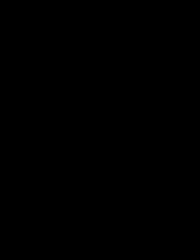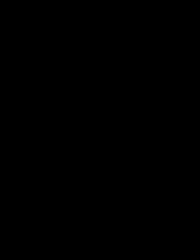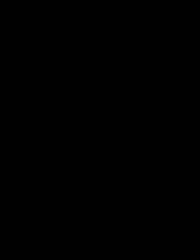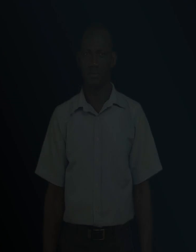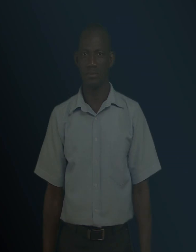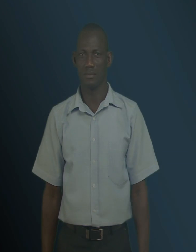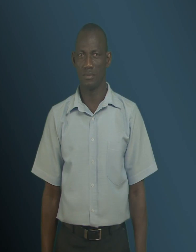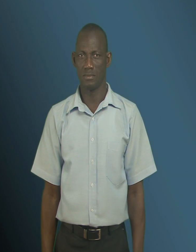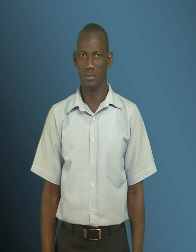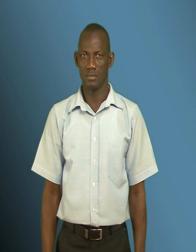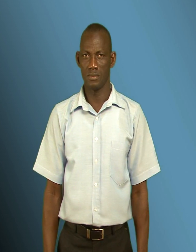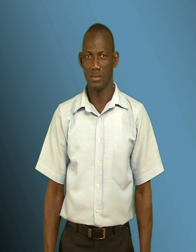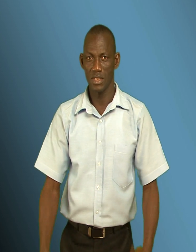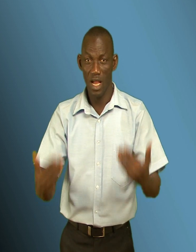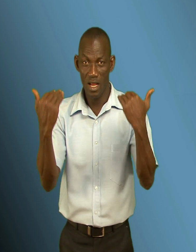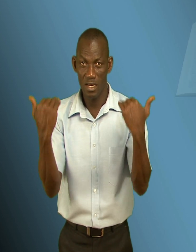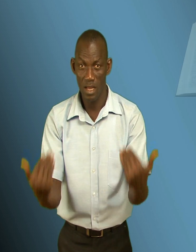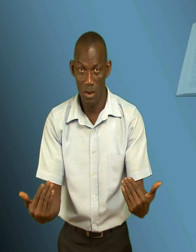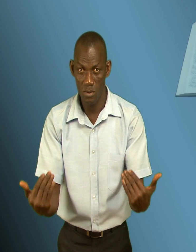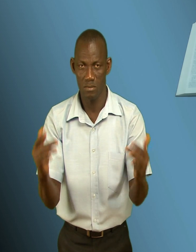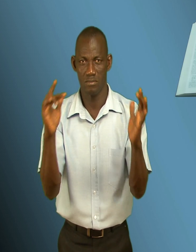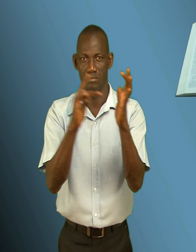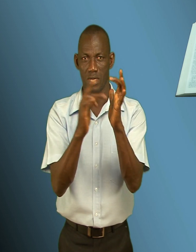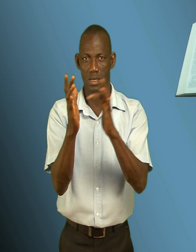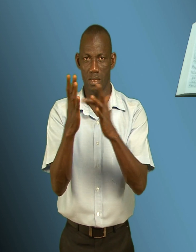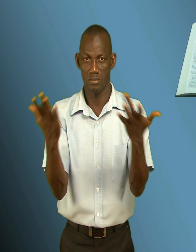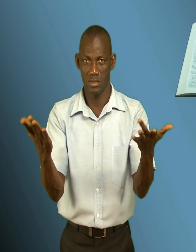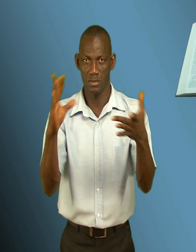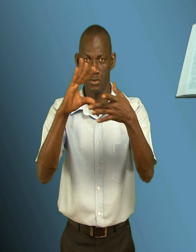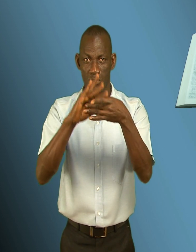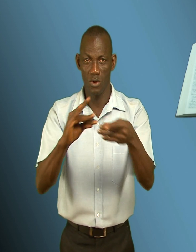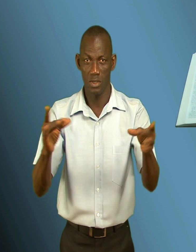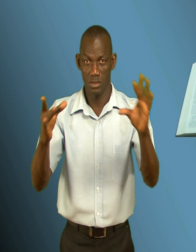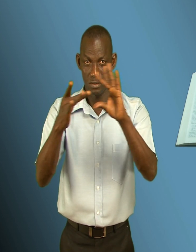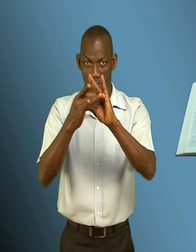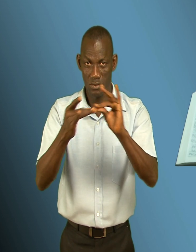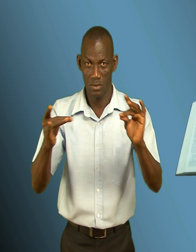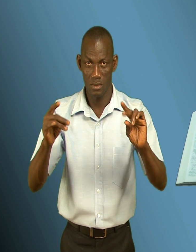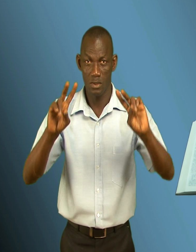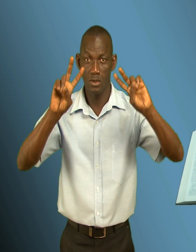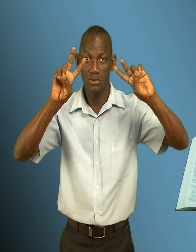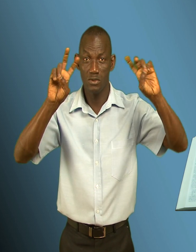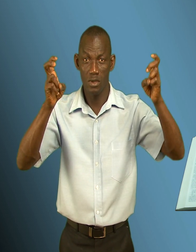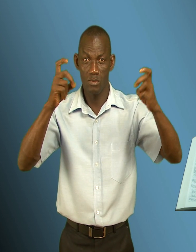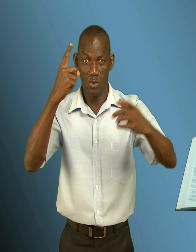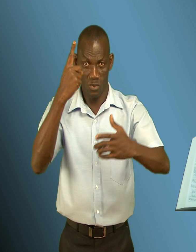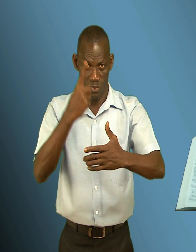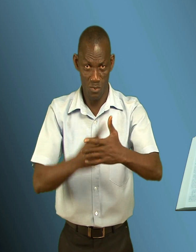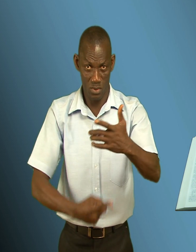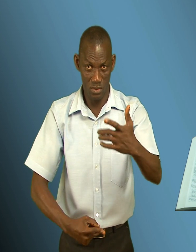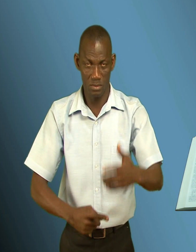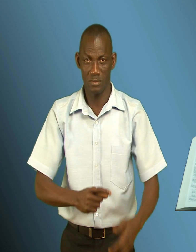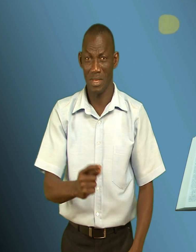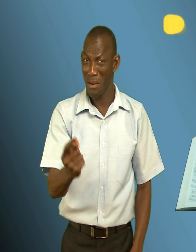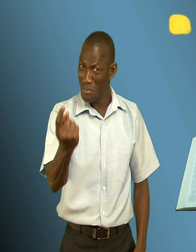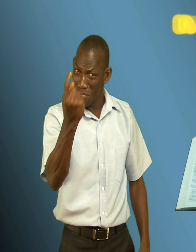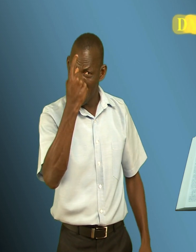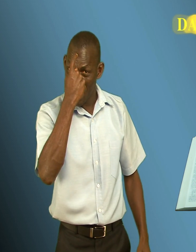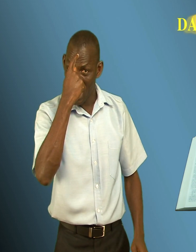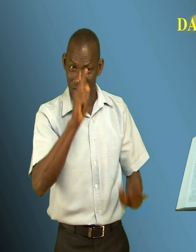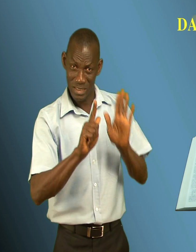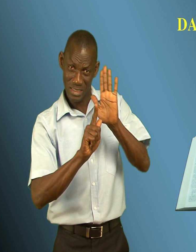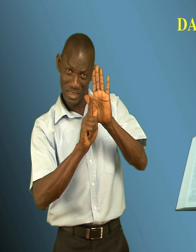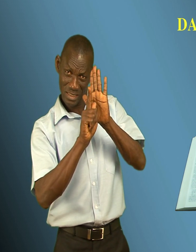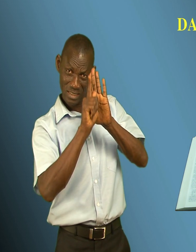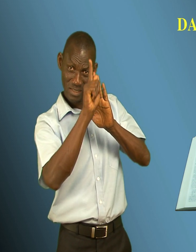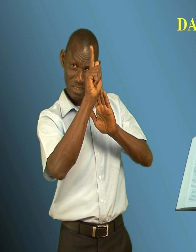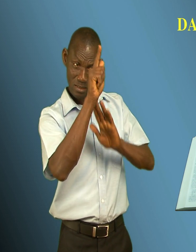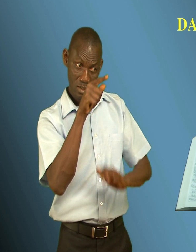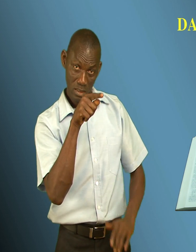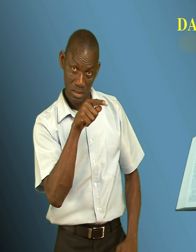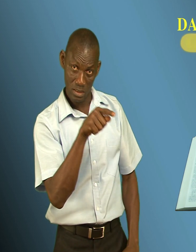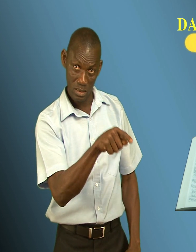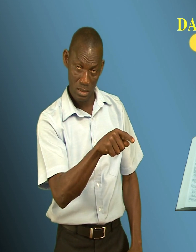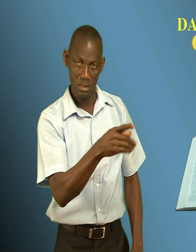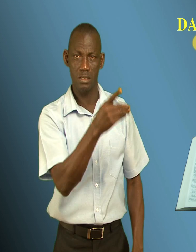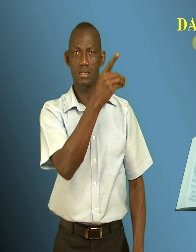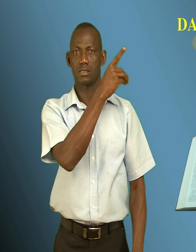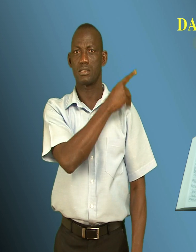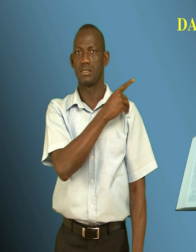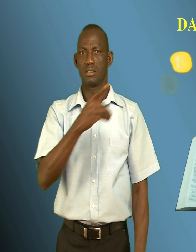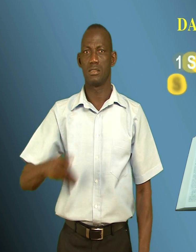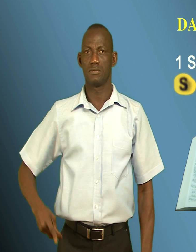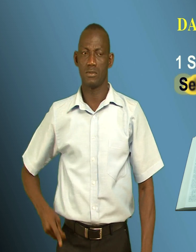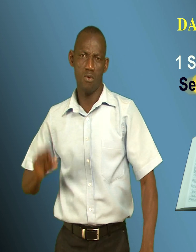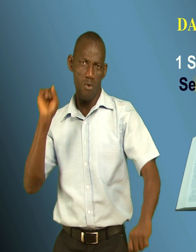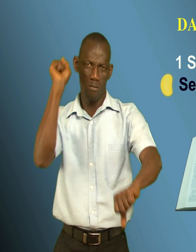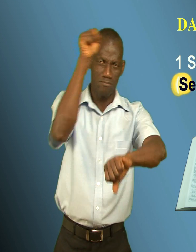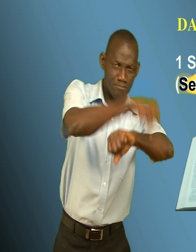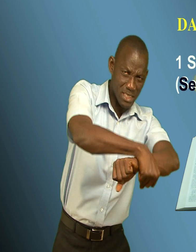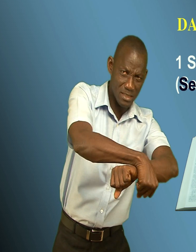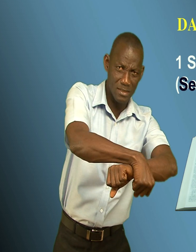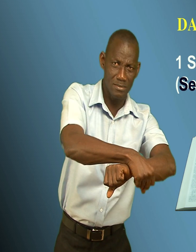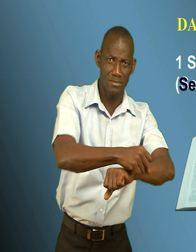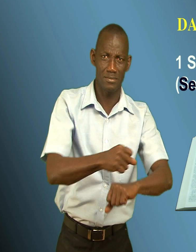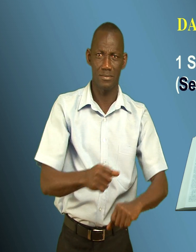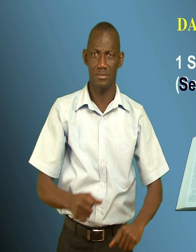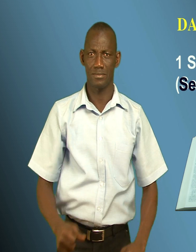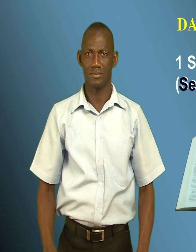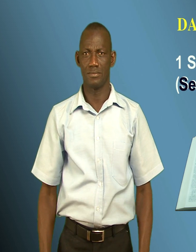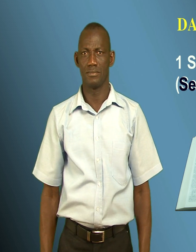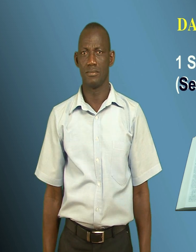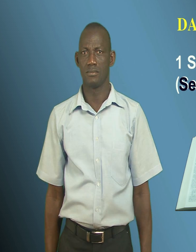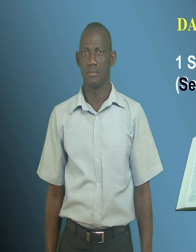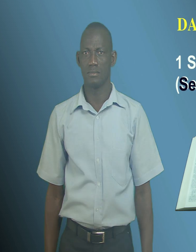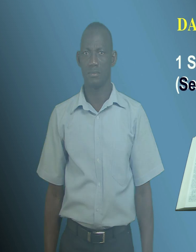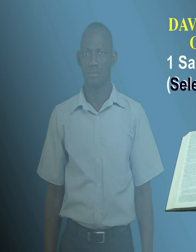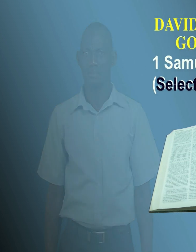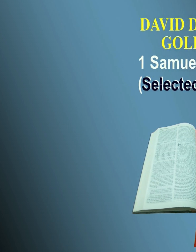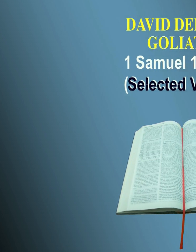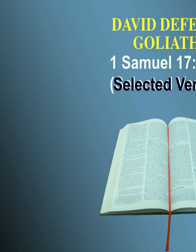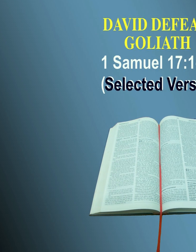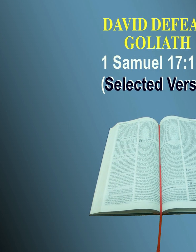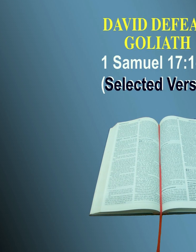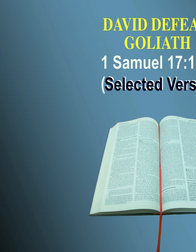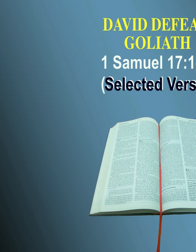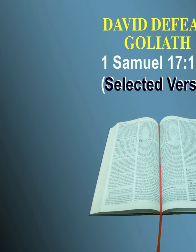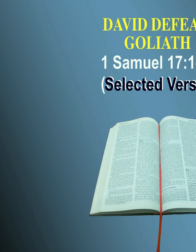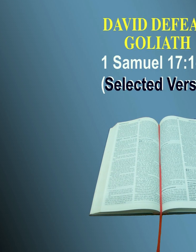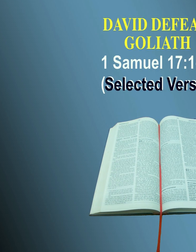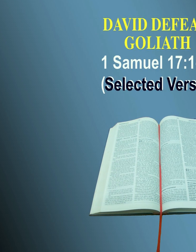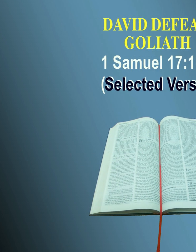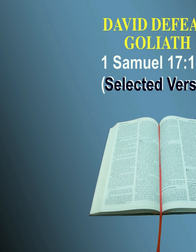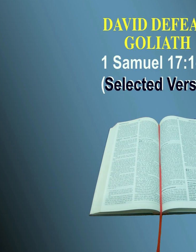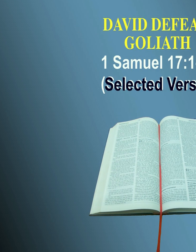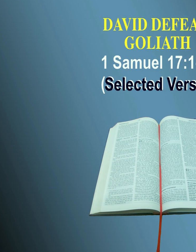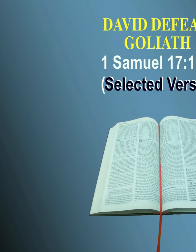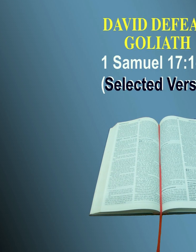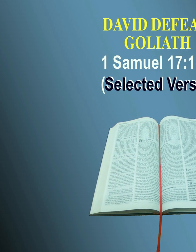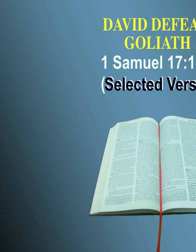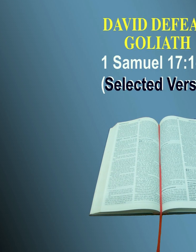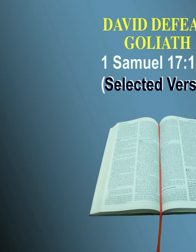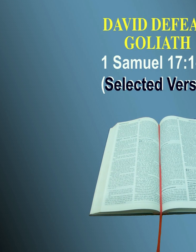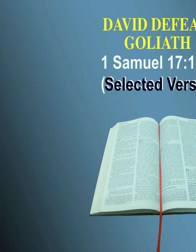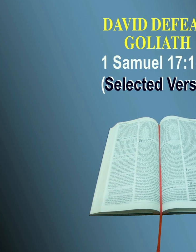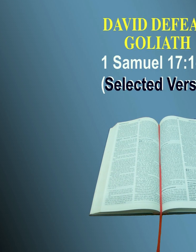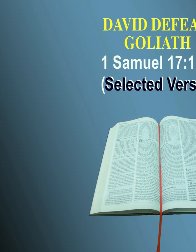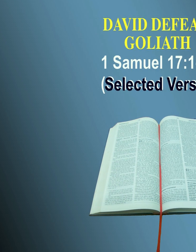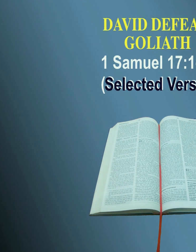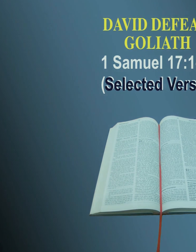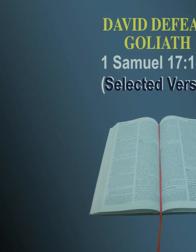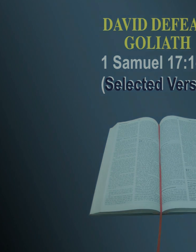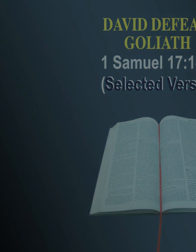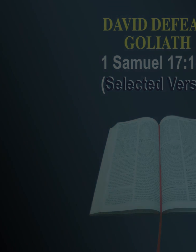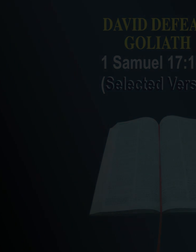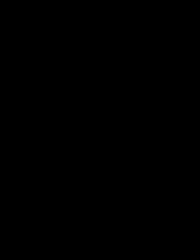David defeats Goliath